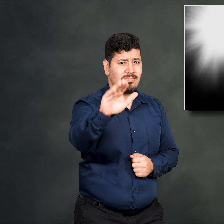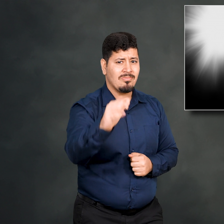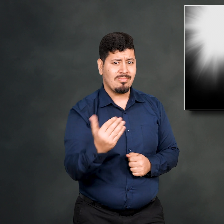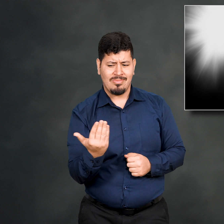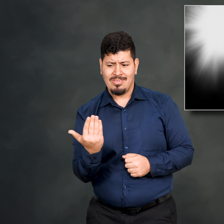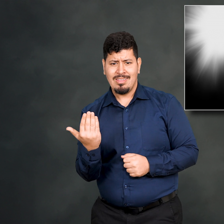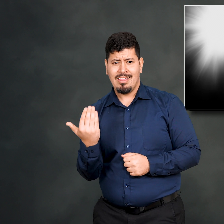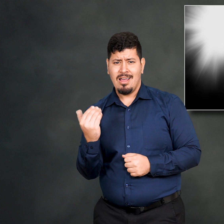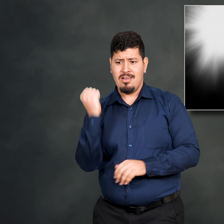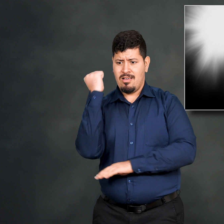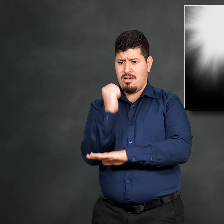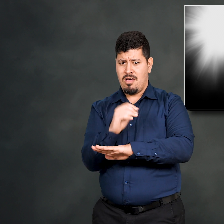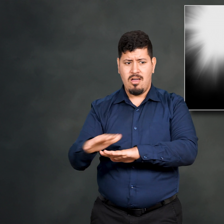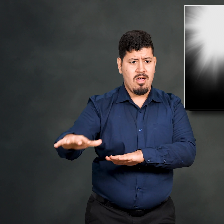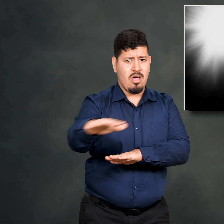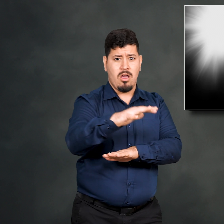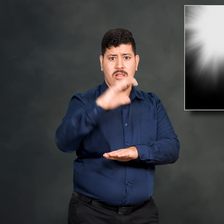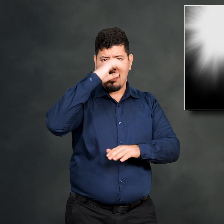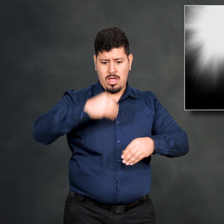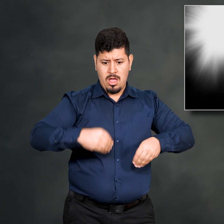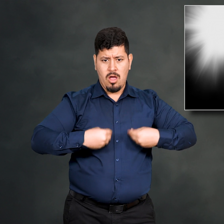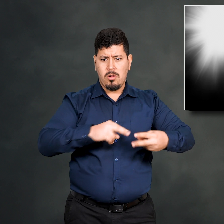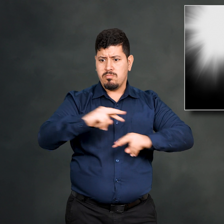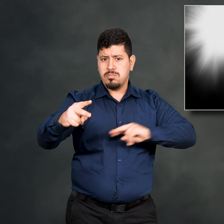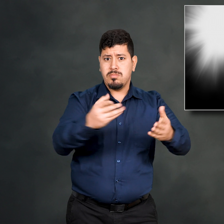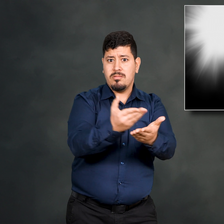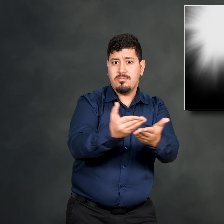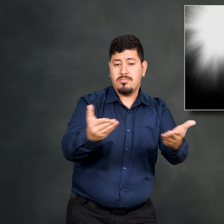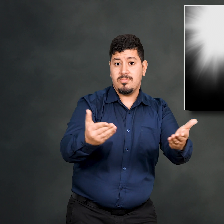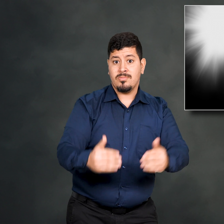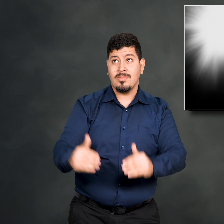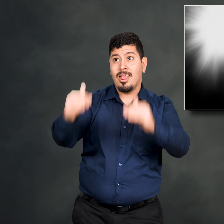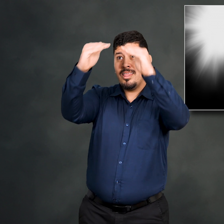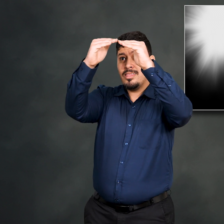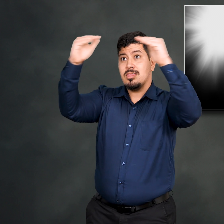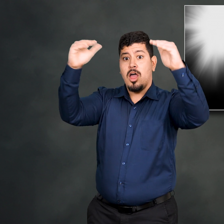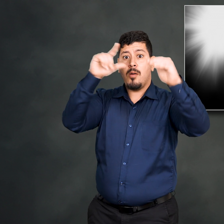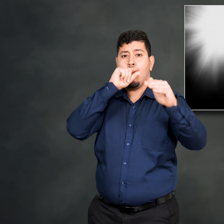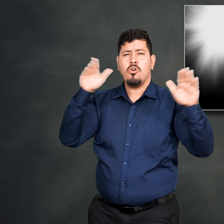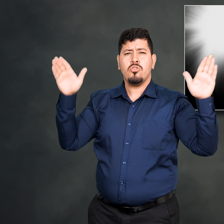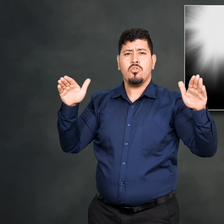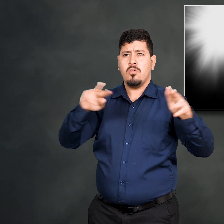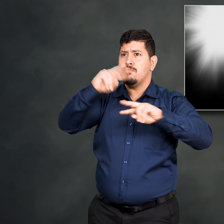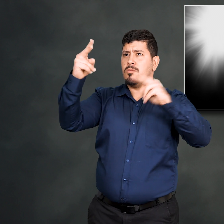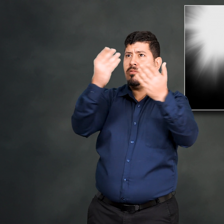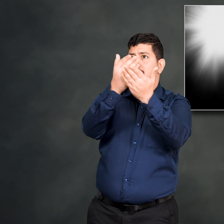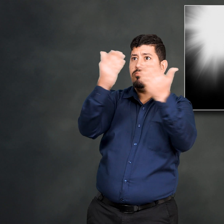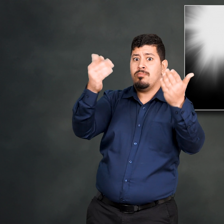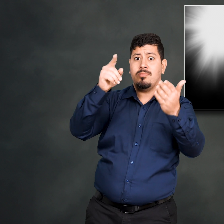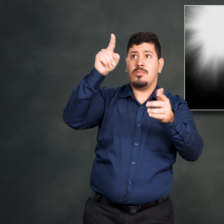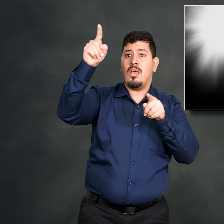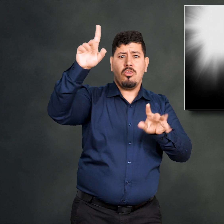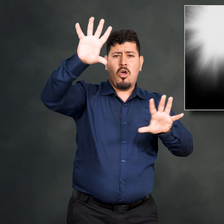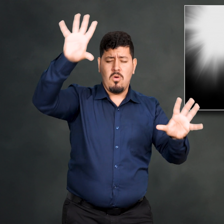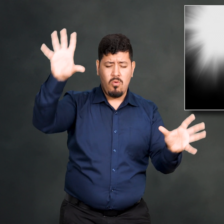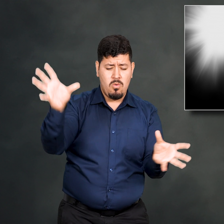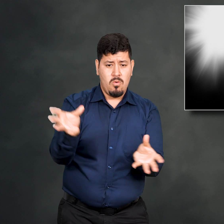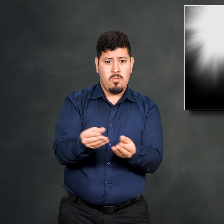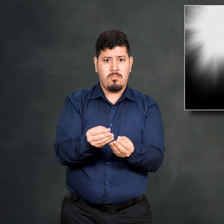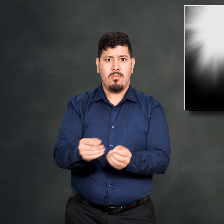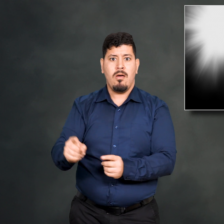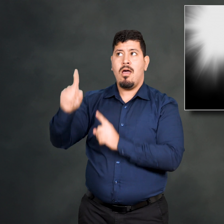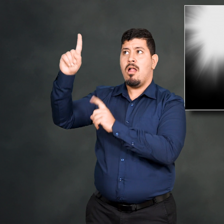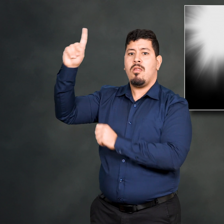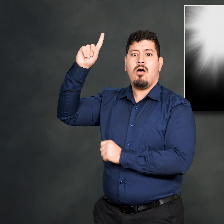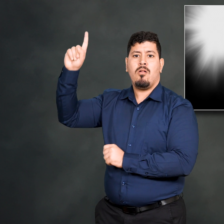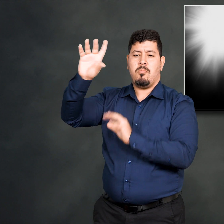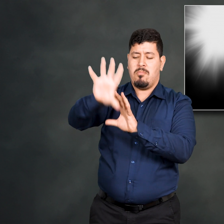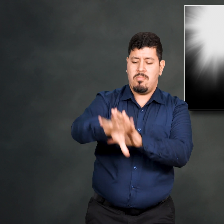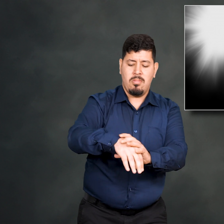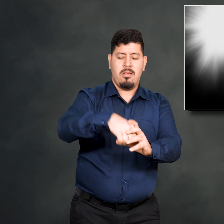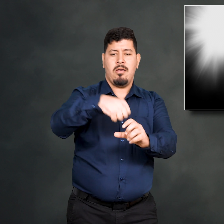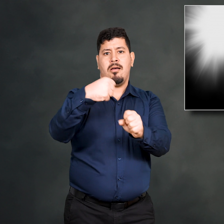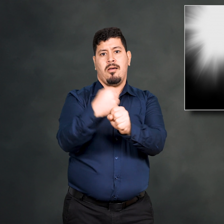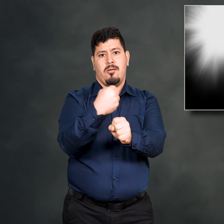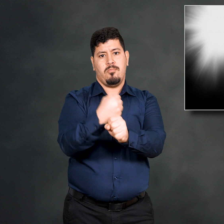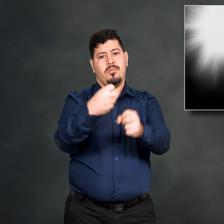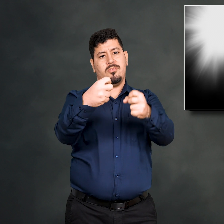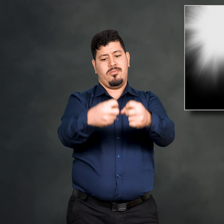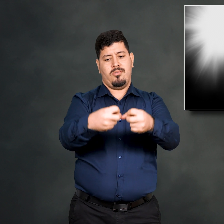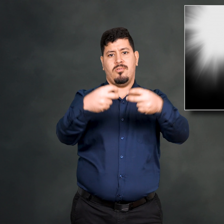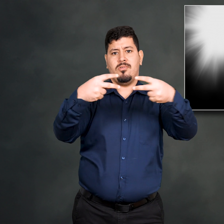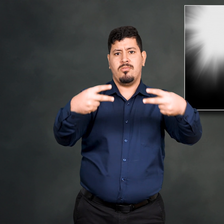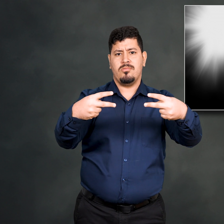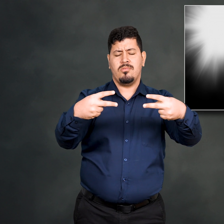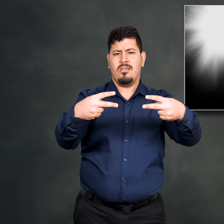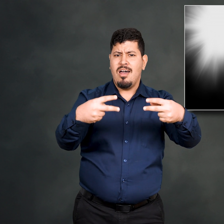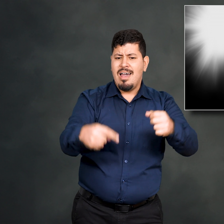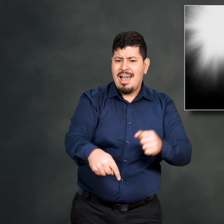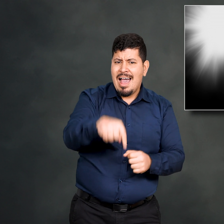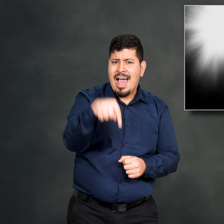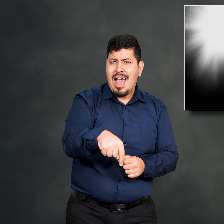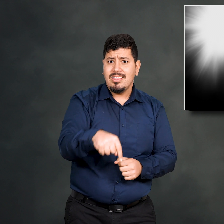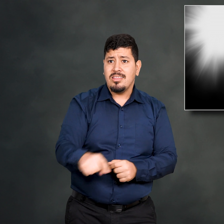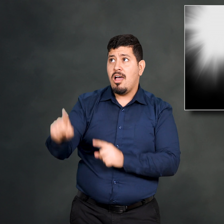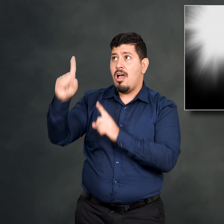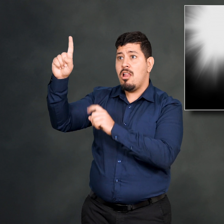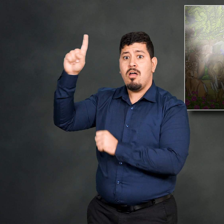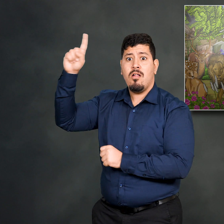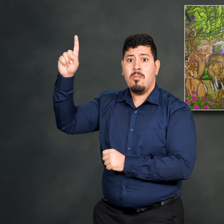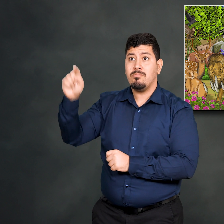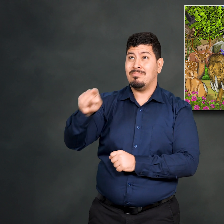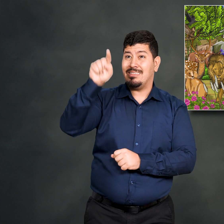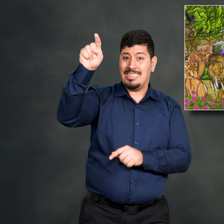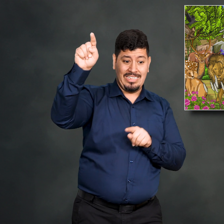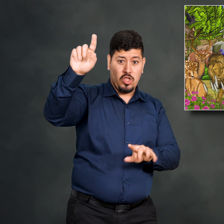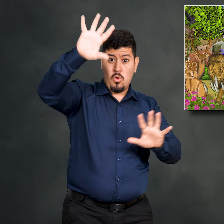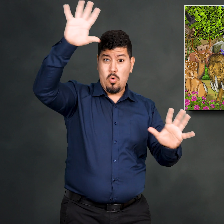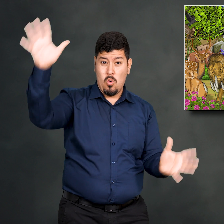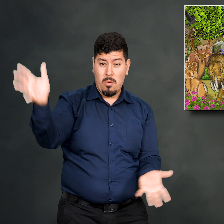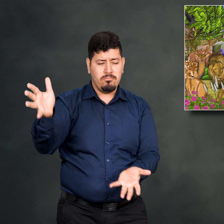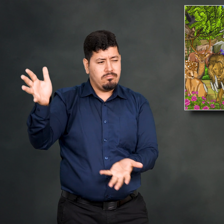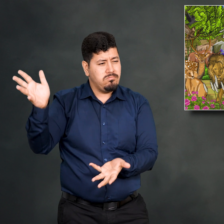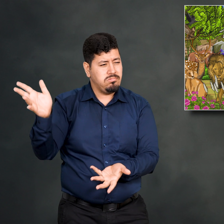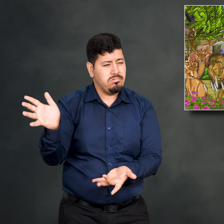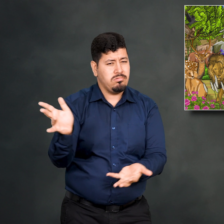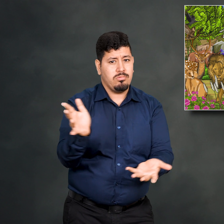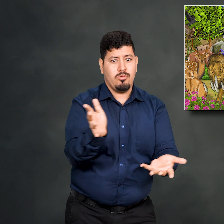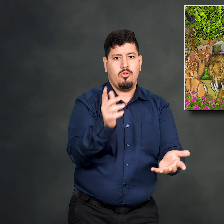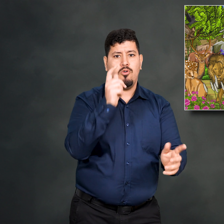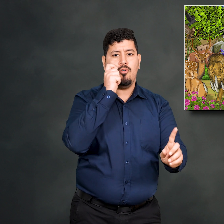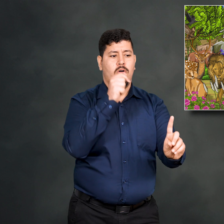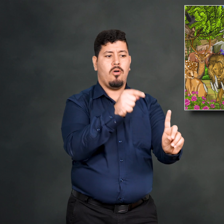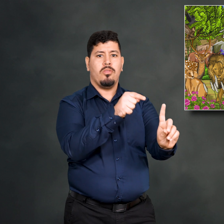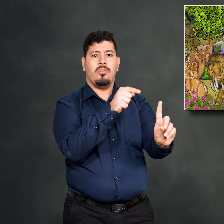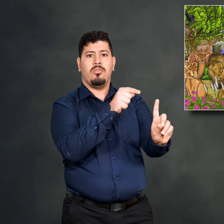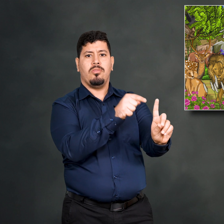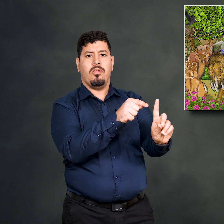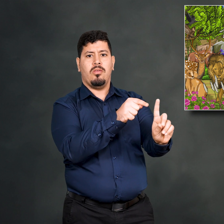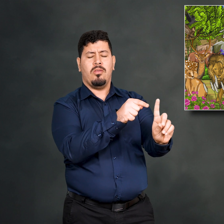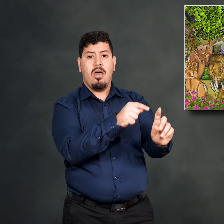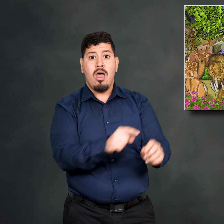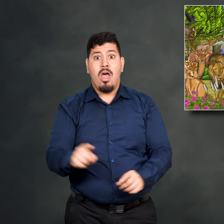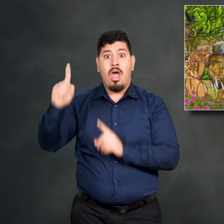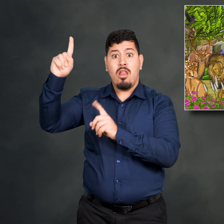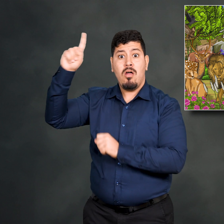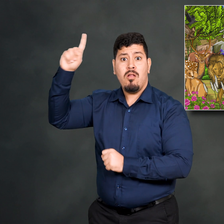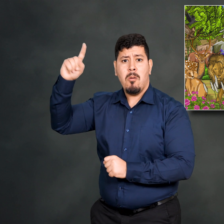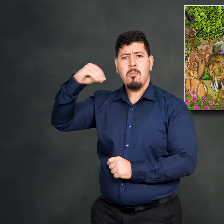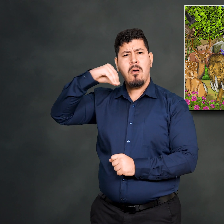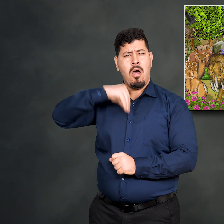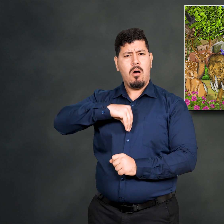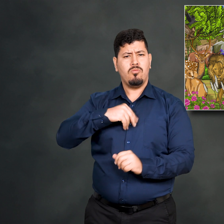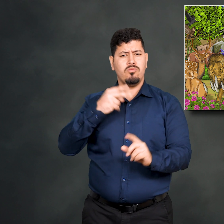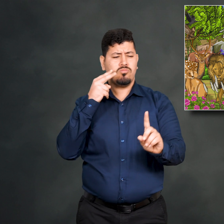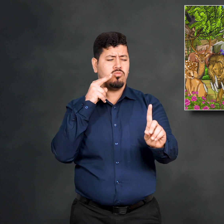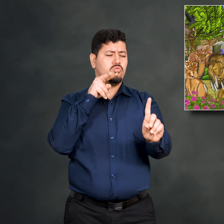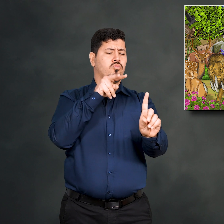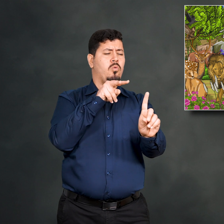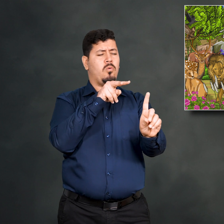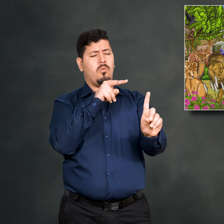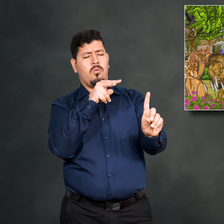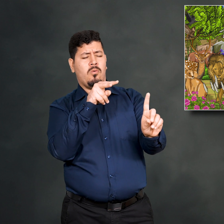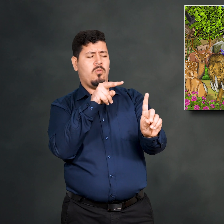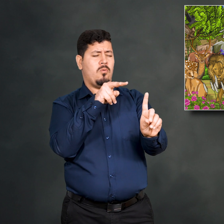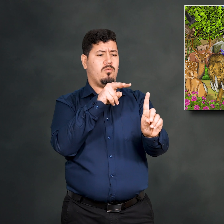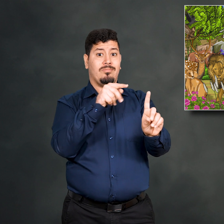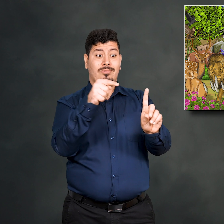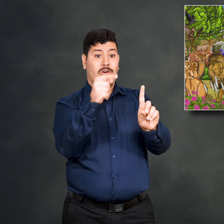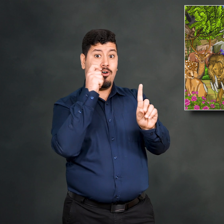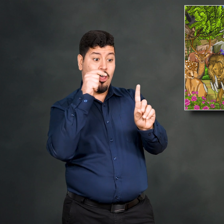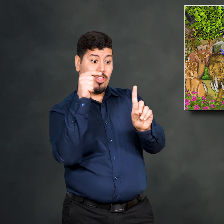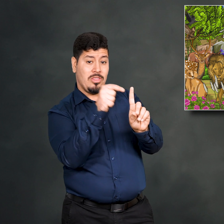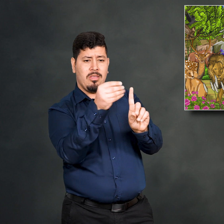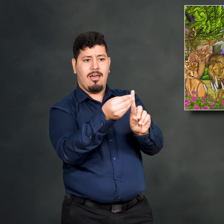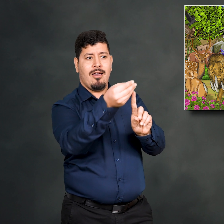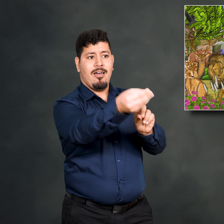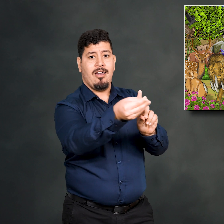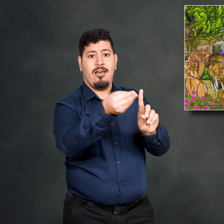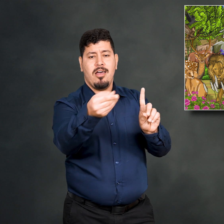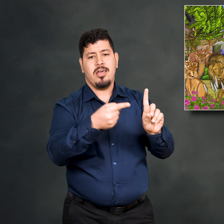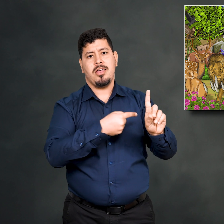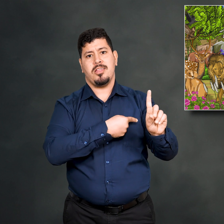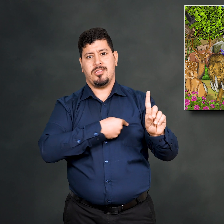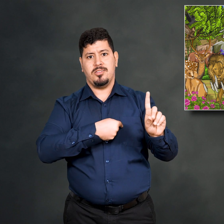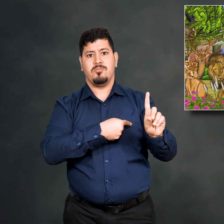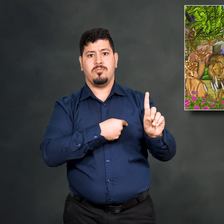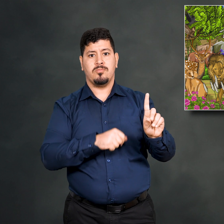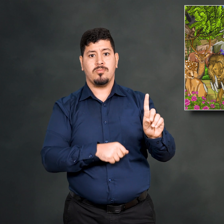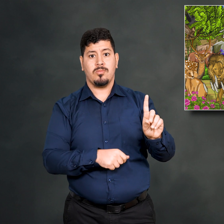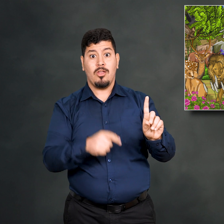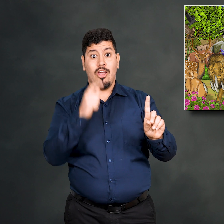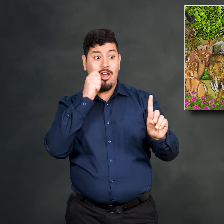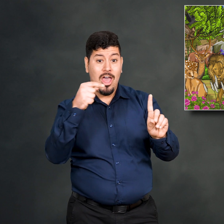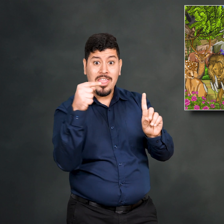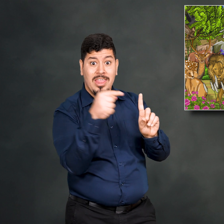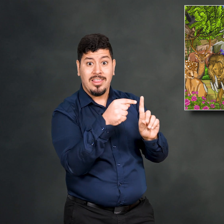And out of the ground the LORD God formed every beast of the field and every bird of the air, and He brought them to the man to see what he would name each one.